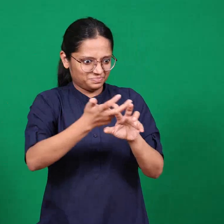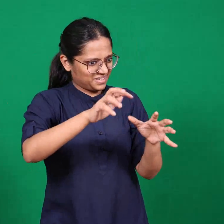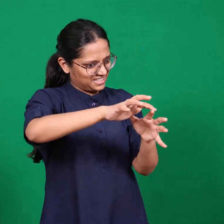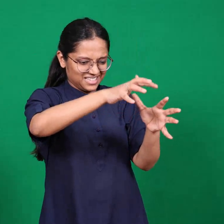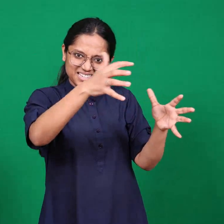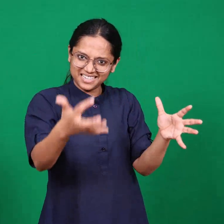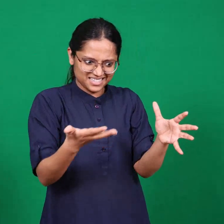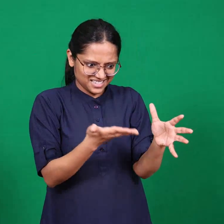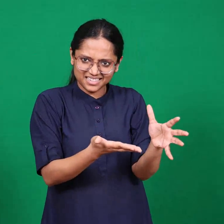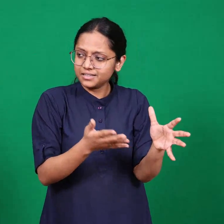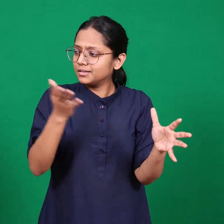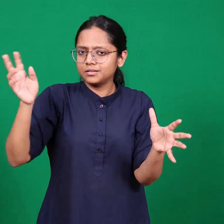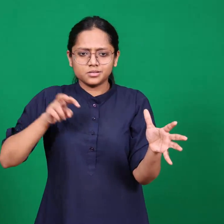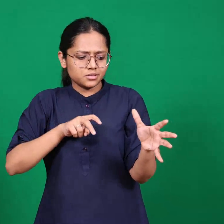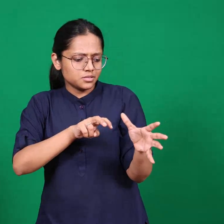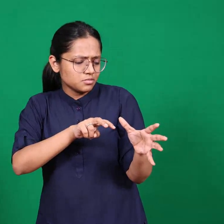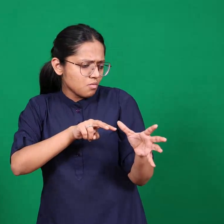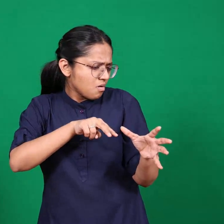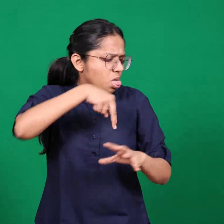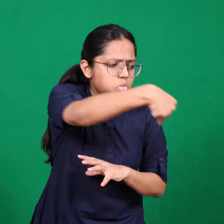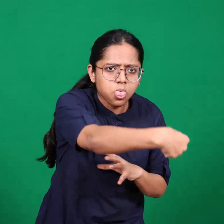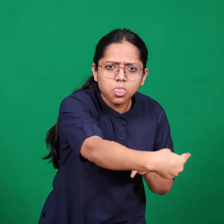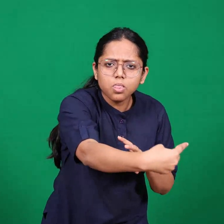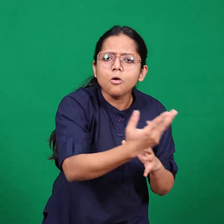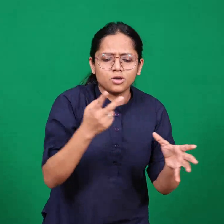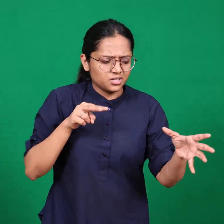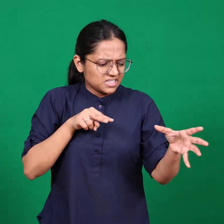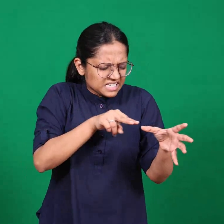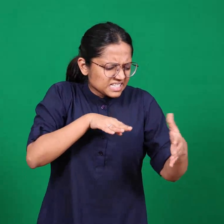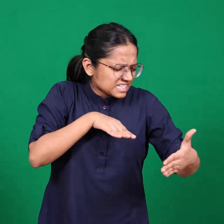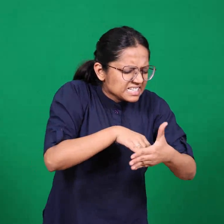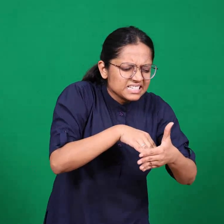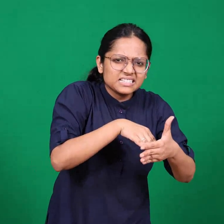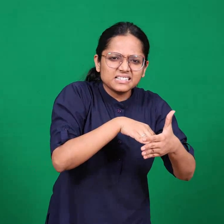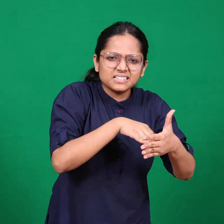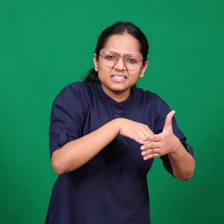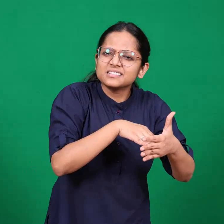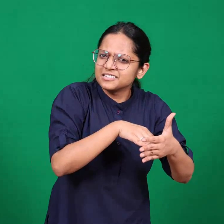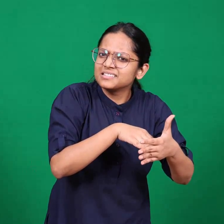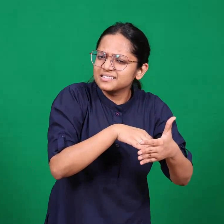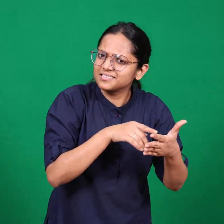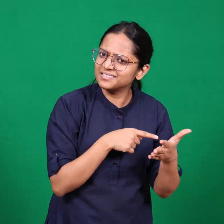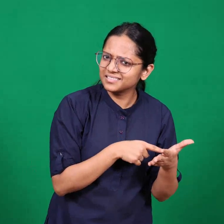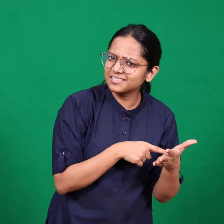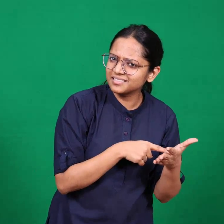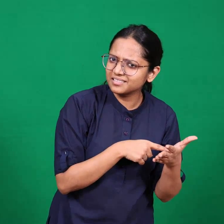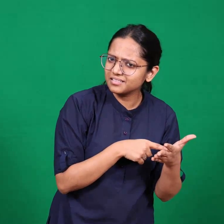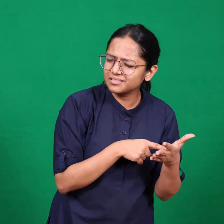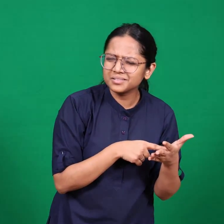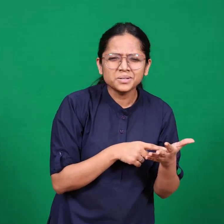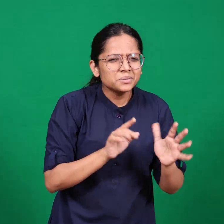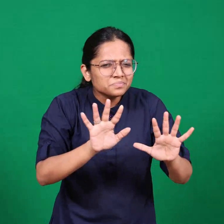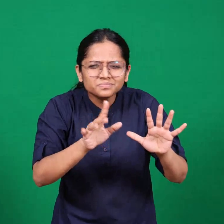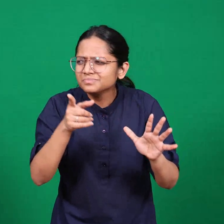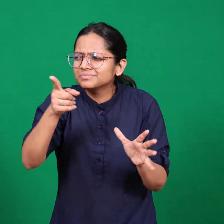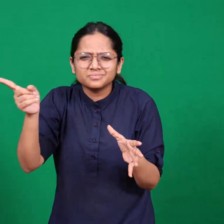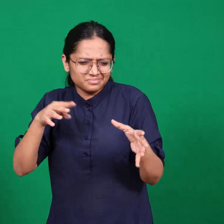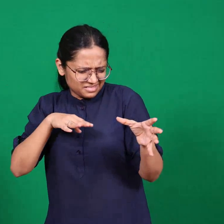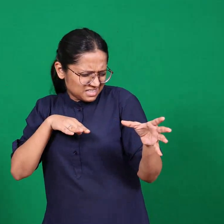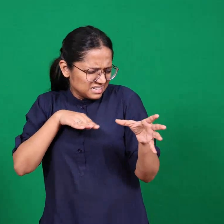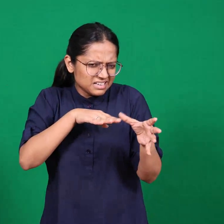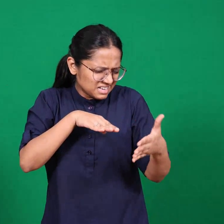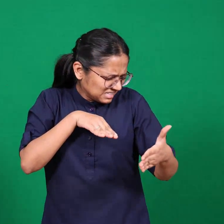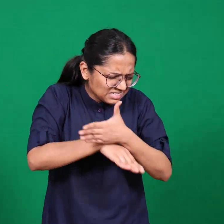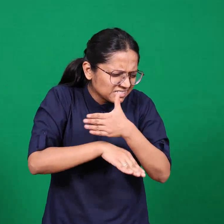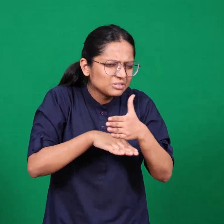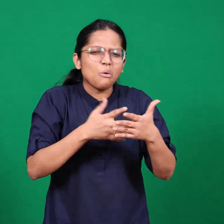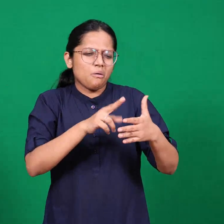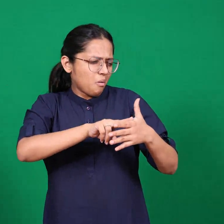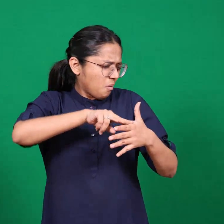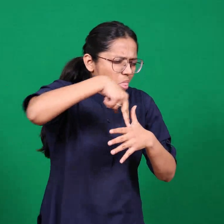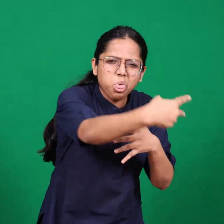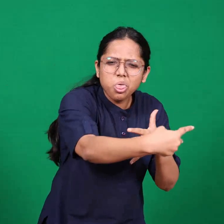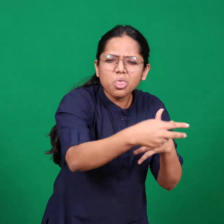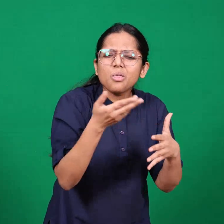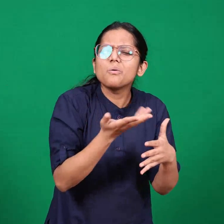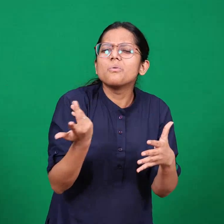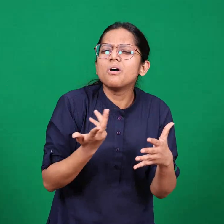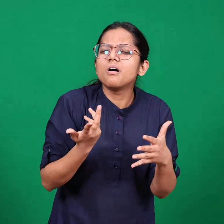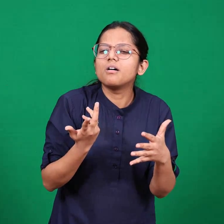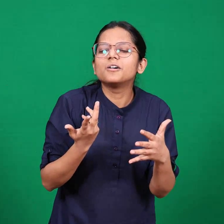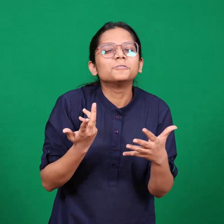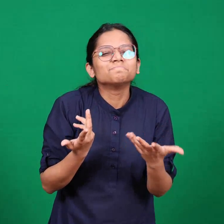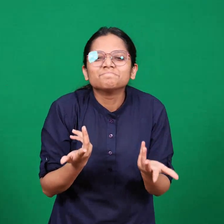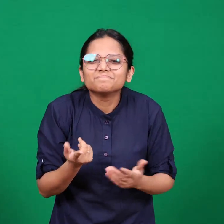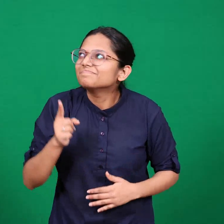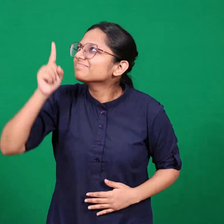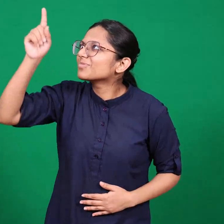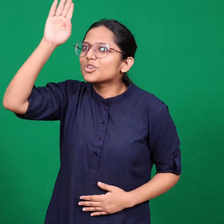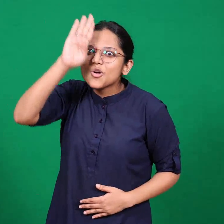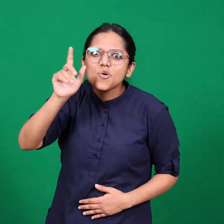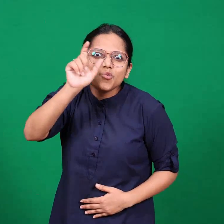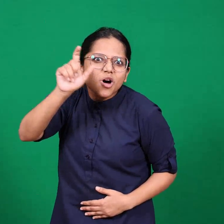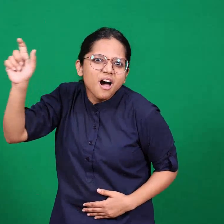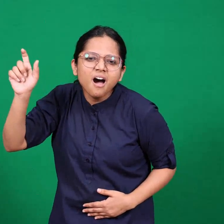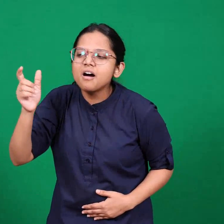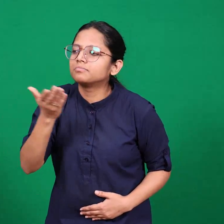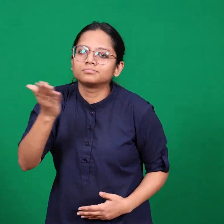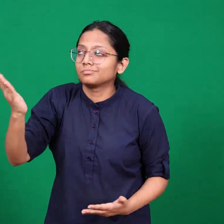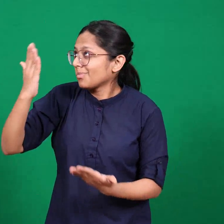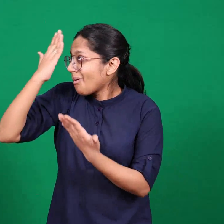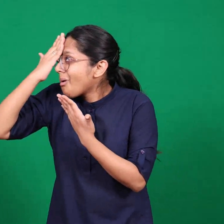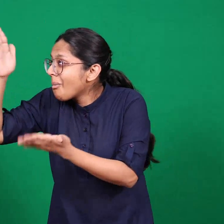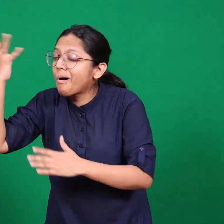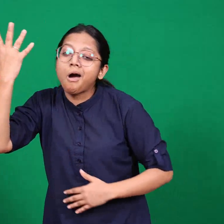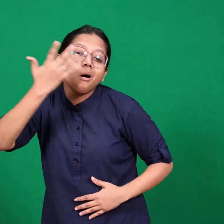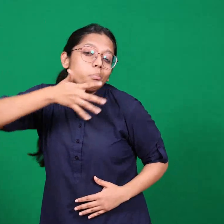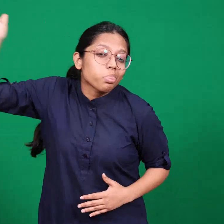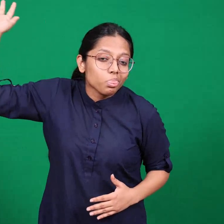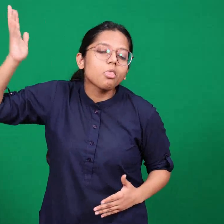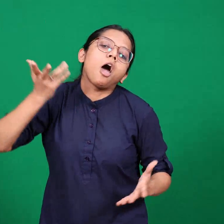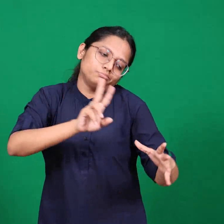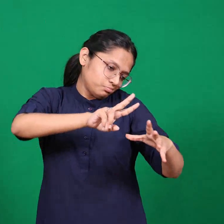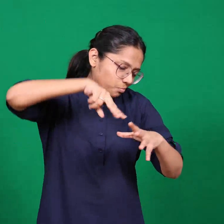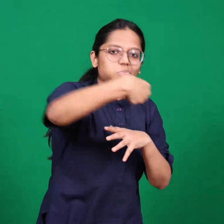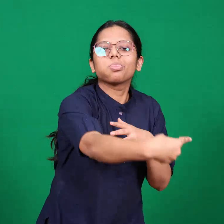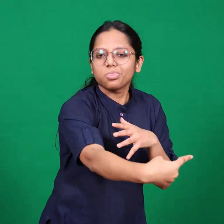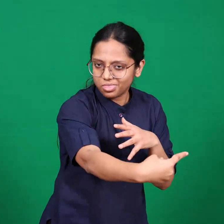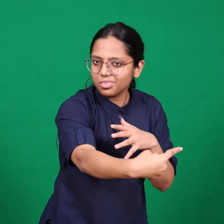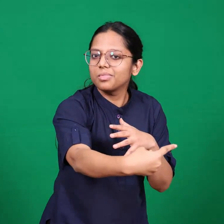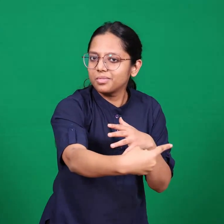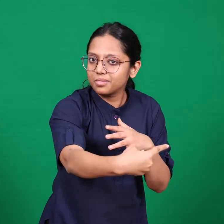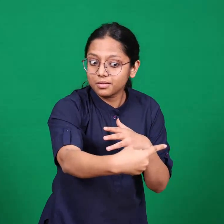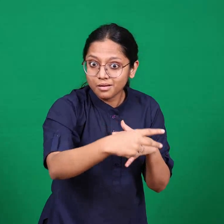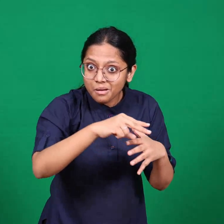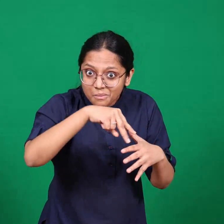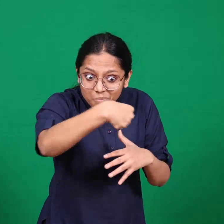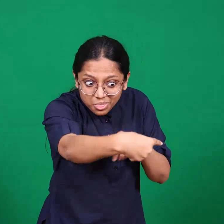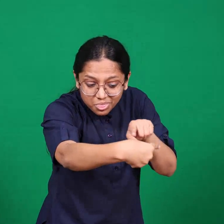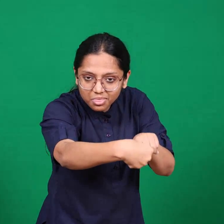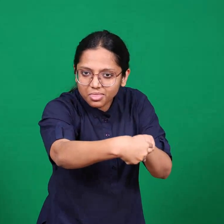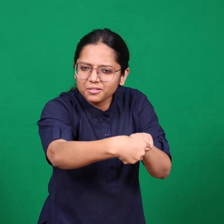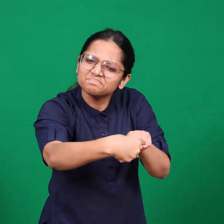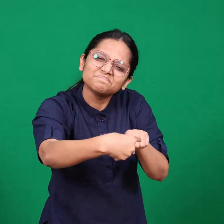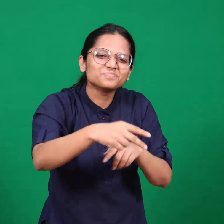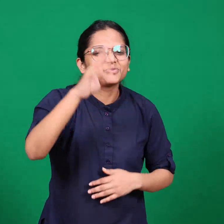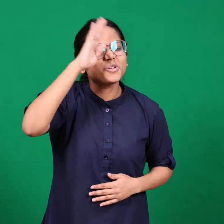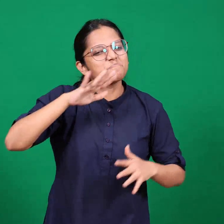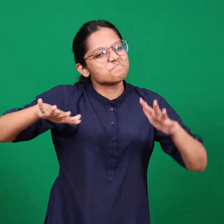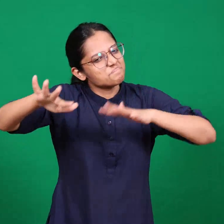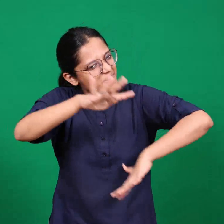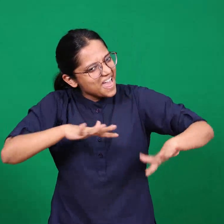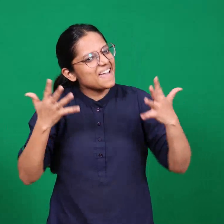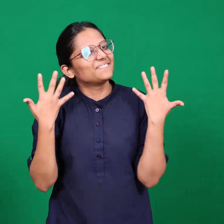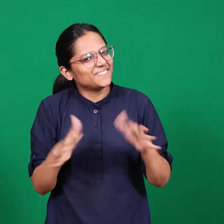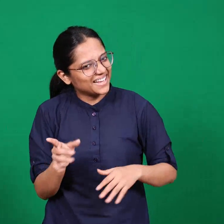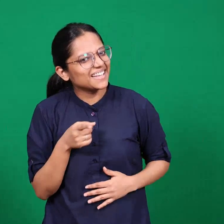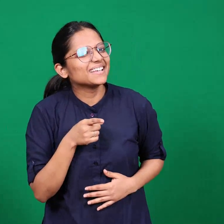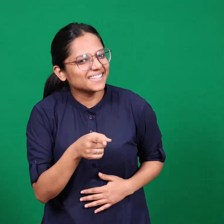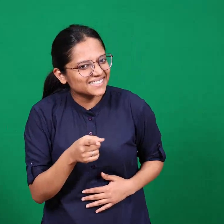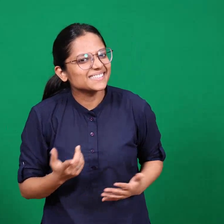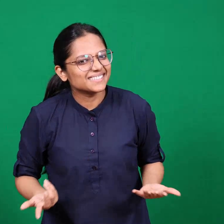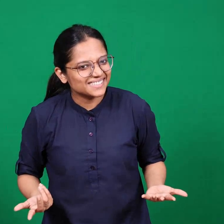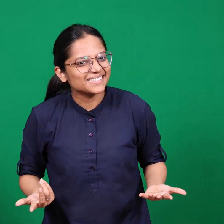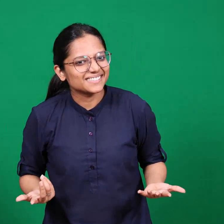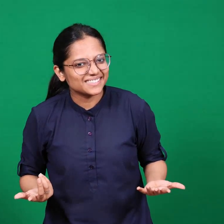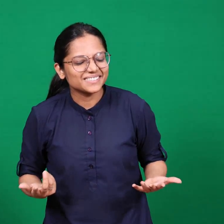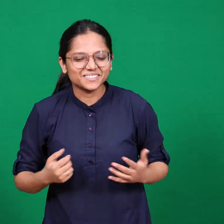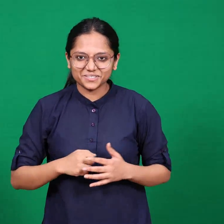They stumble because they disobey the word- and to this they were appointed.